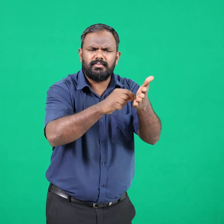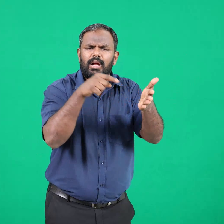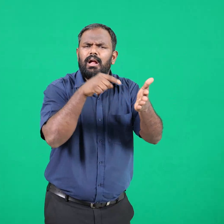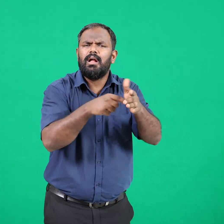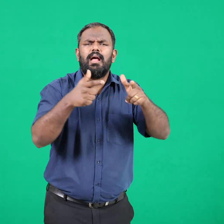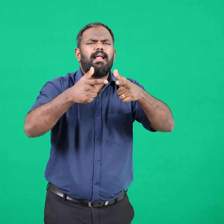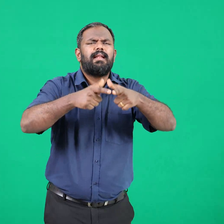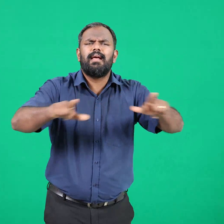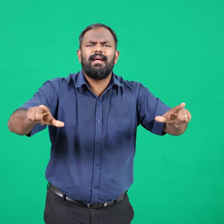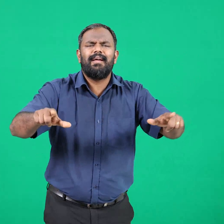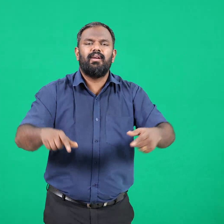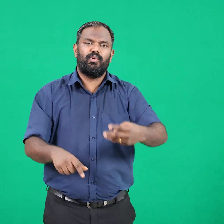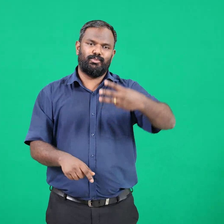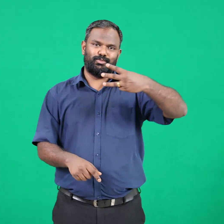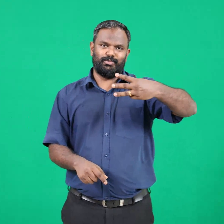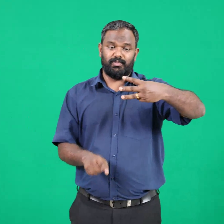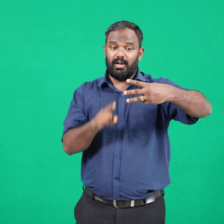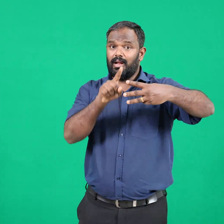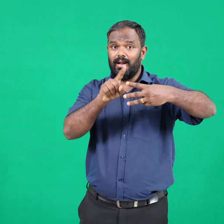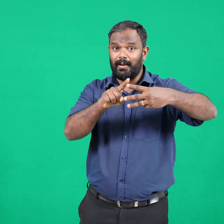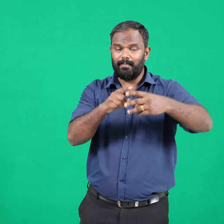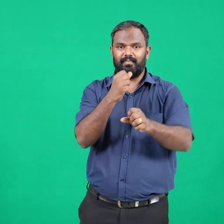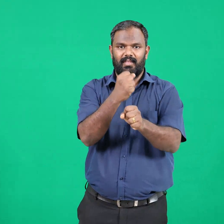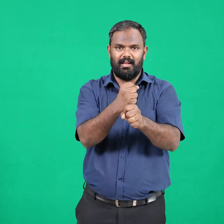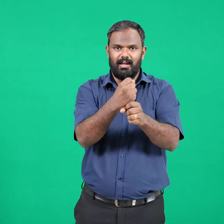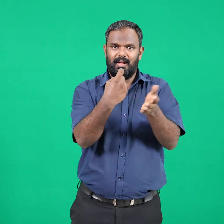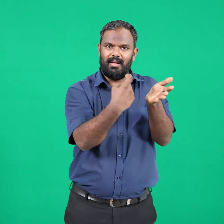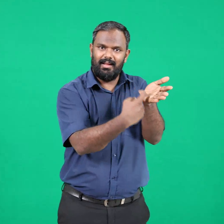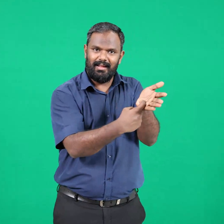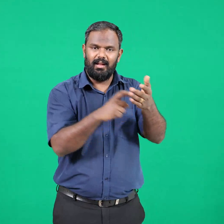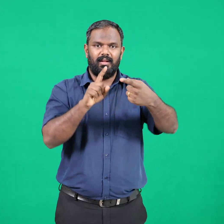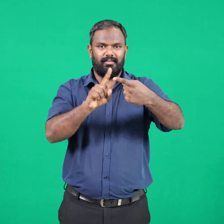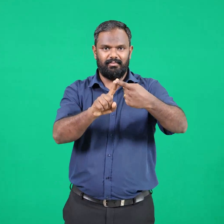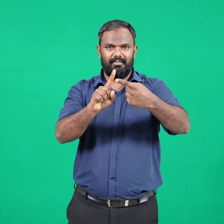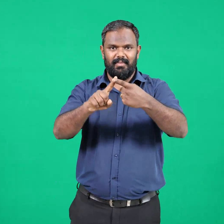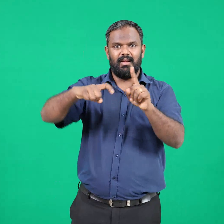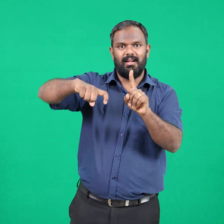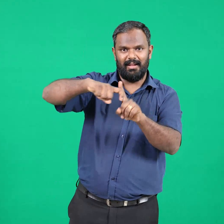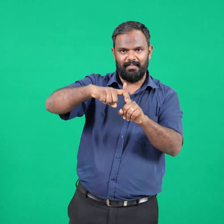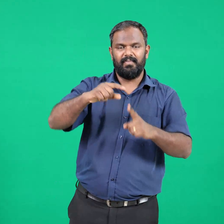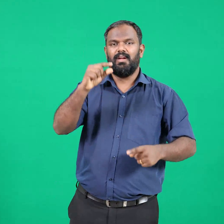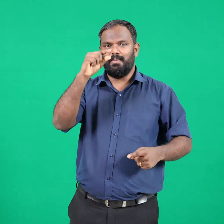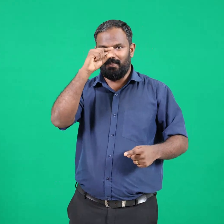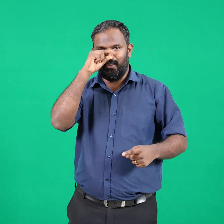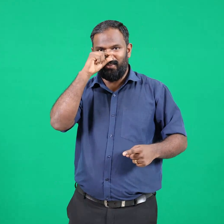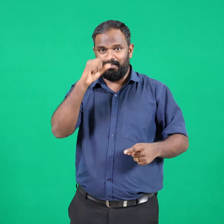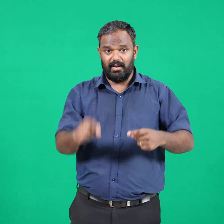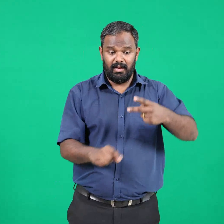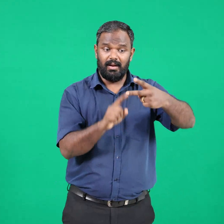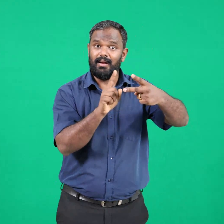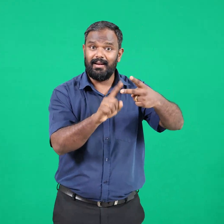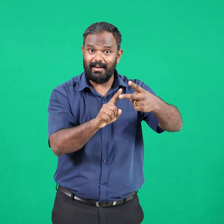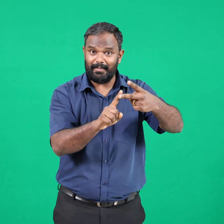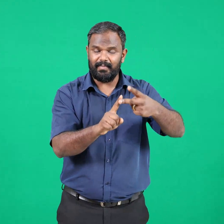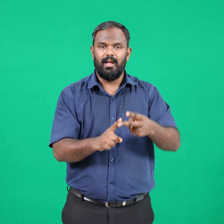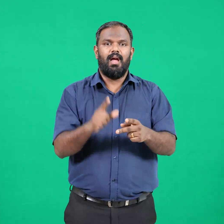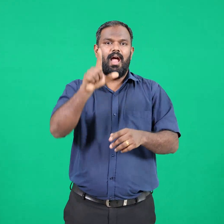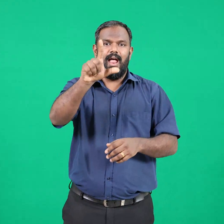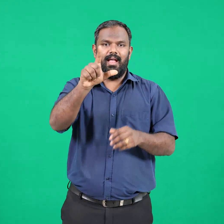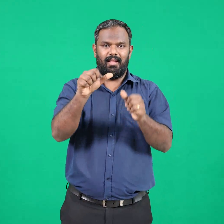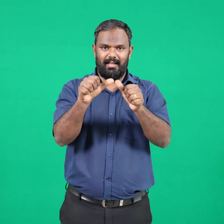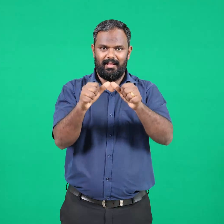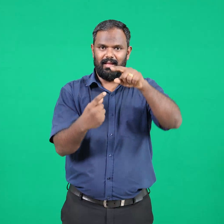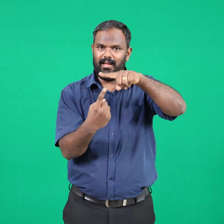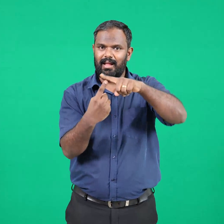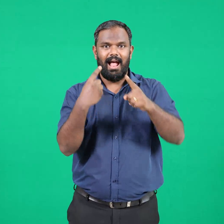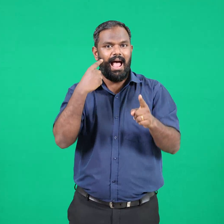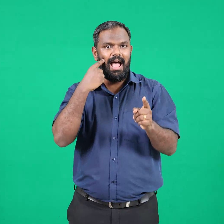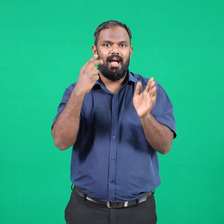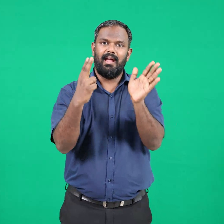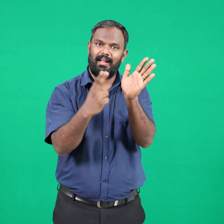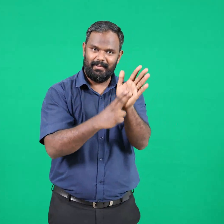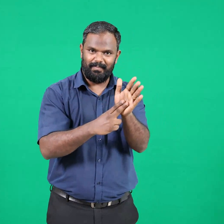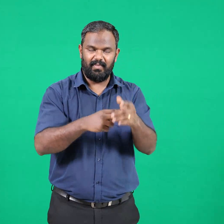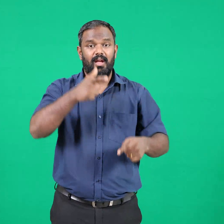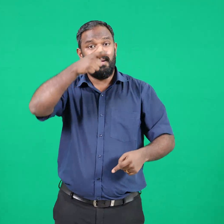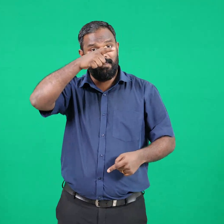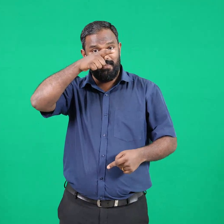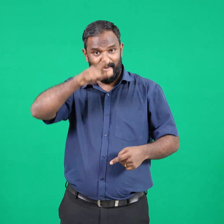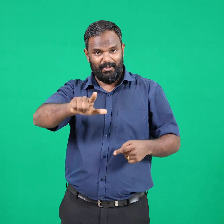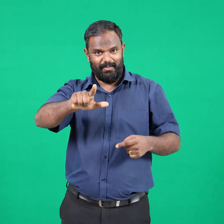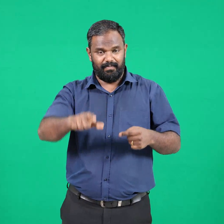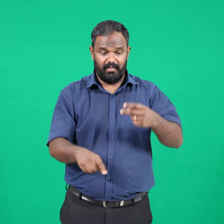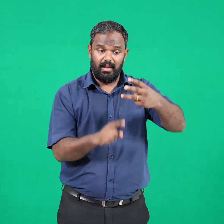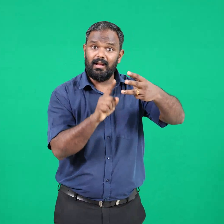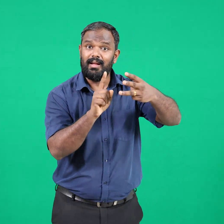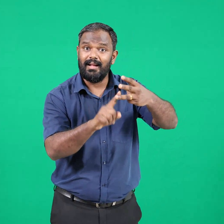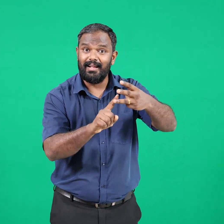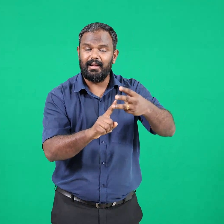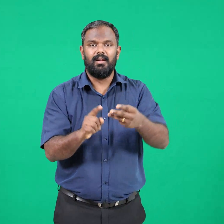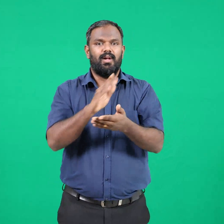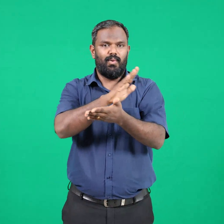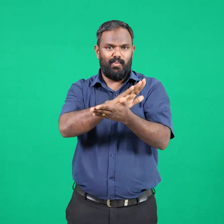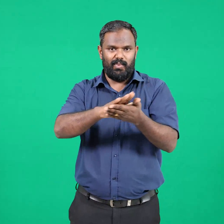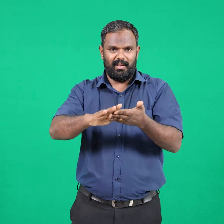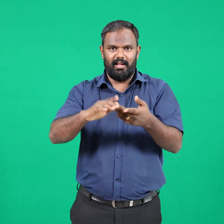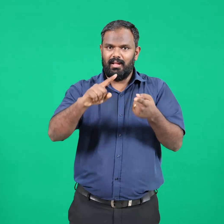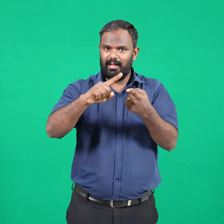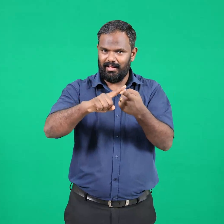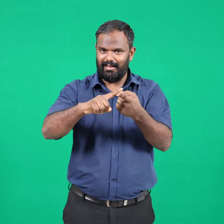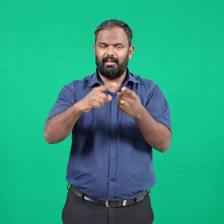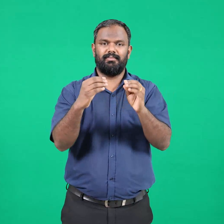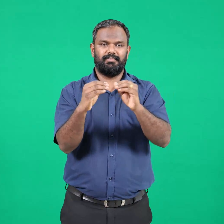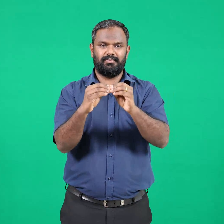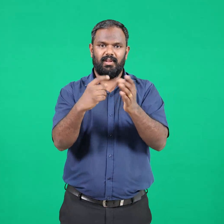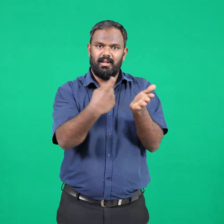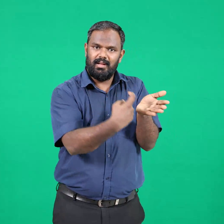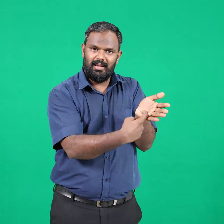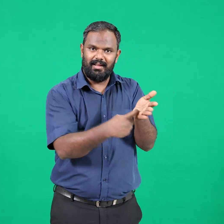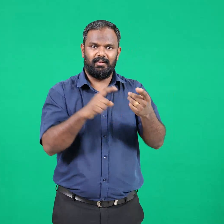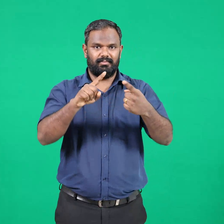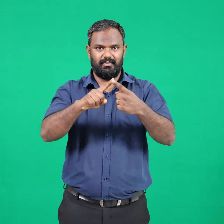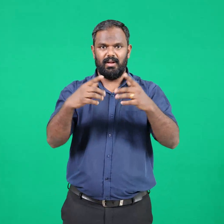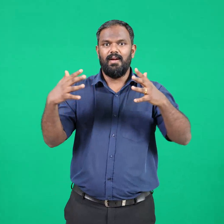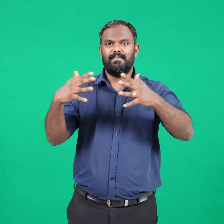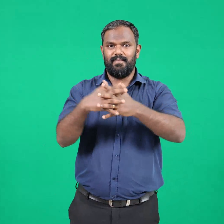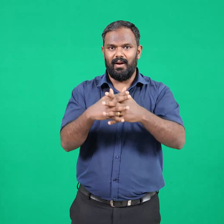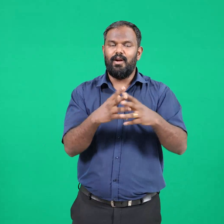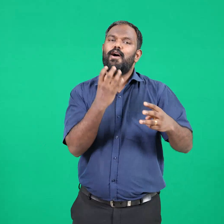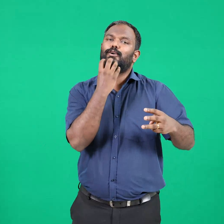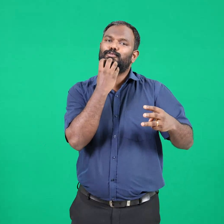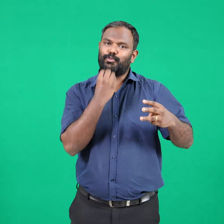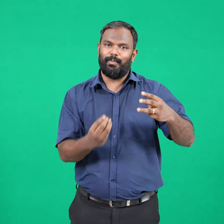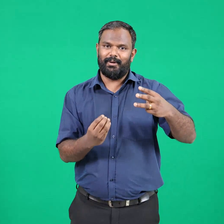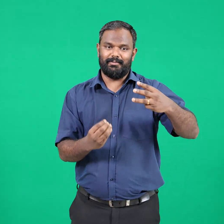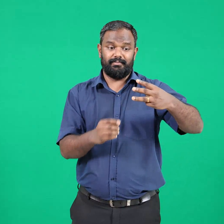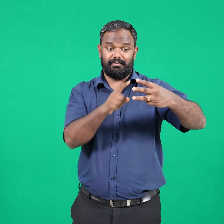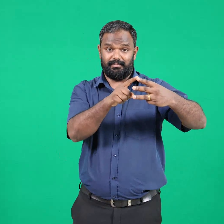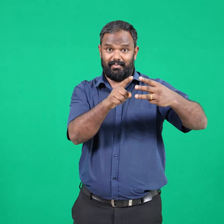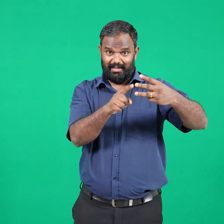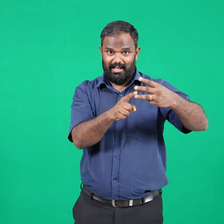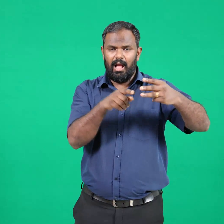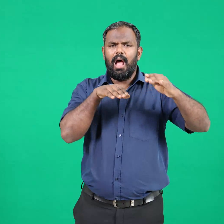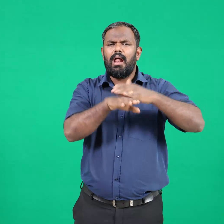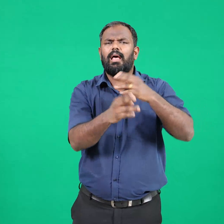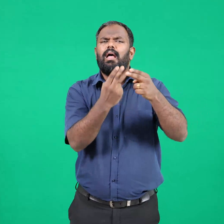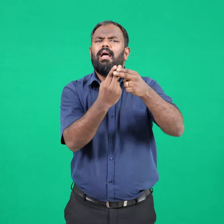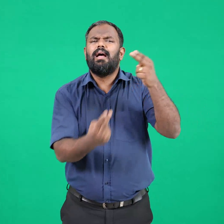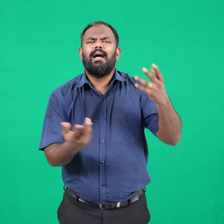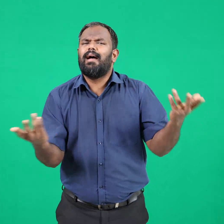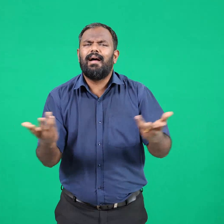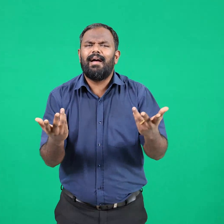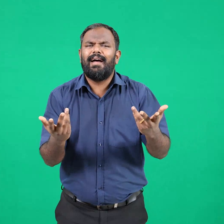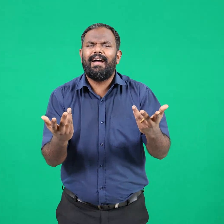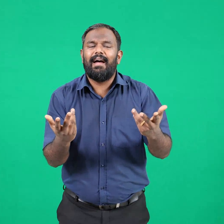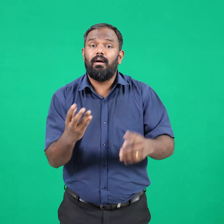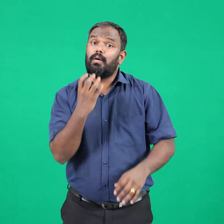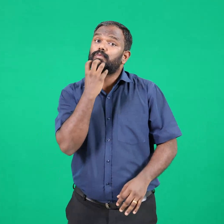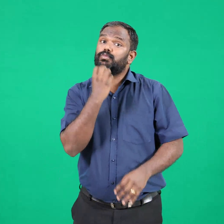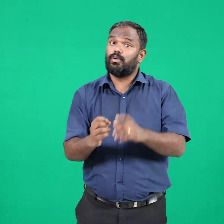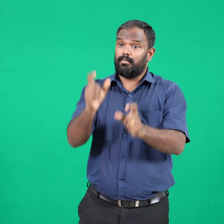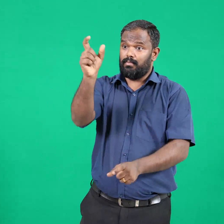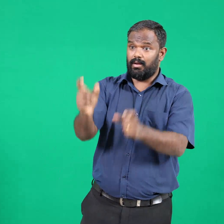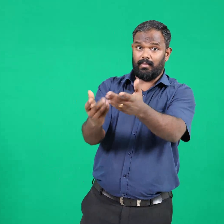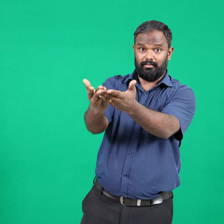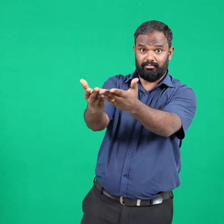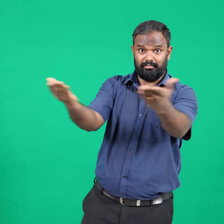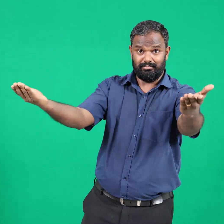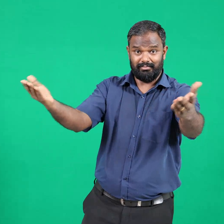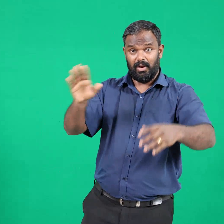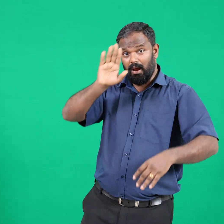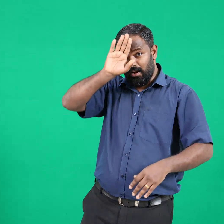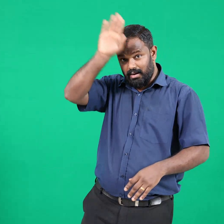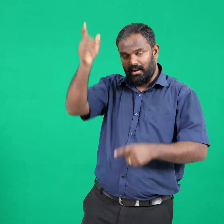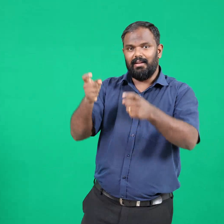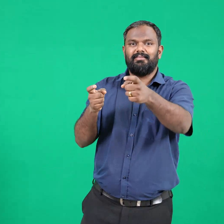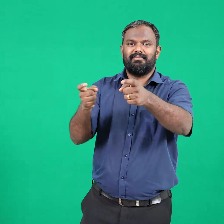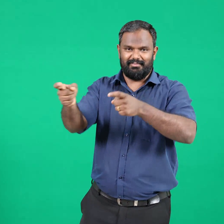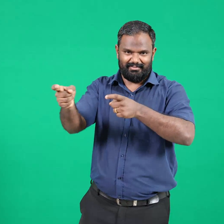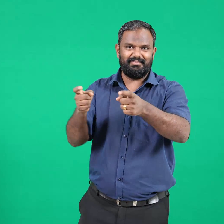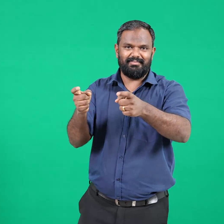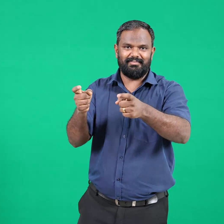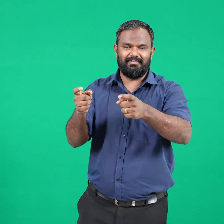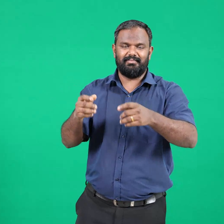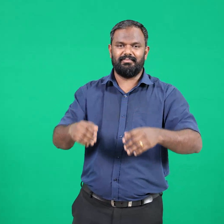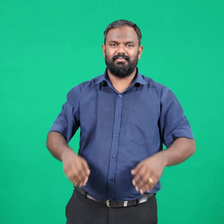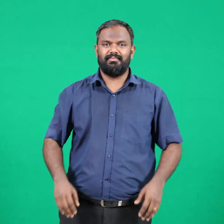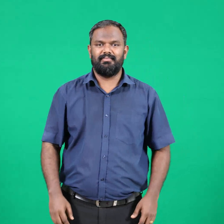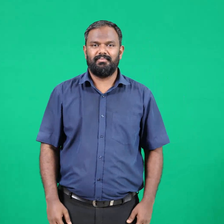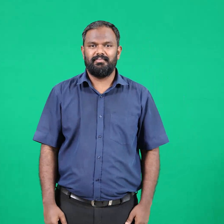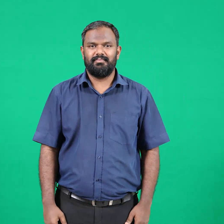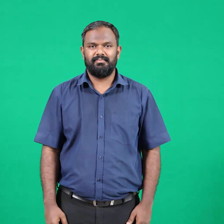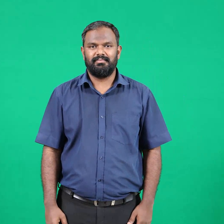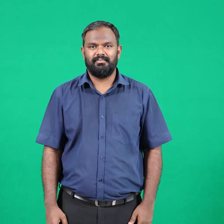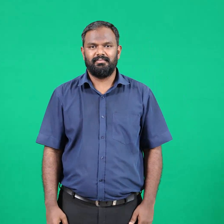Above Him was posted an inscription: THIS IS THE KING OF THE JEWS.